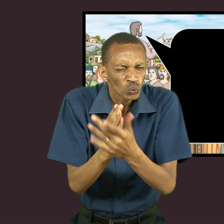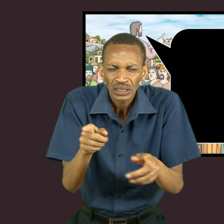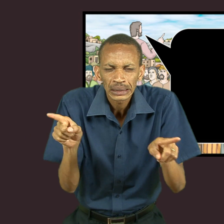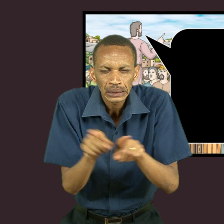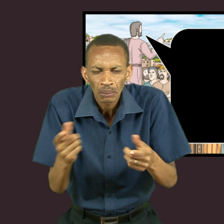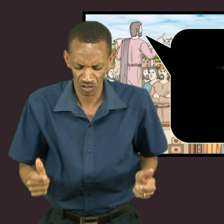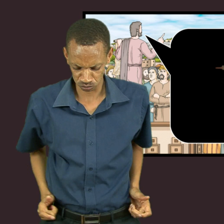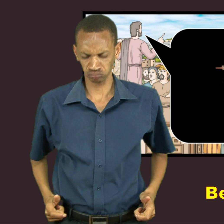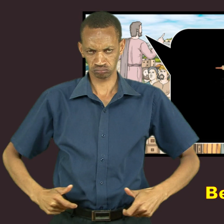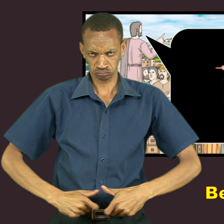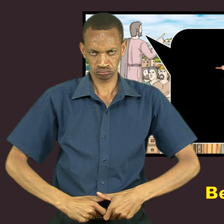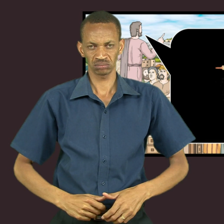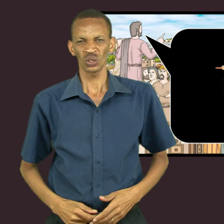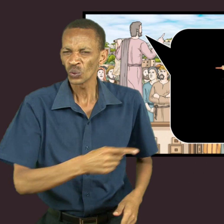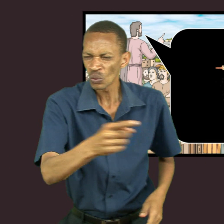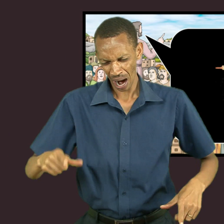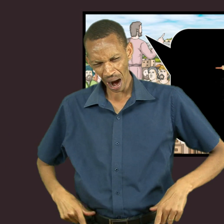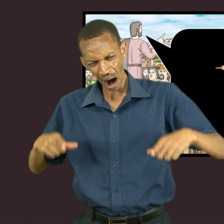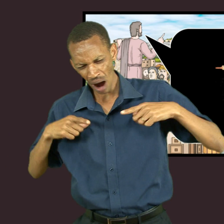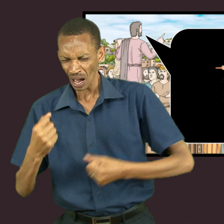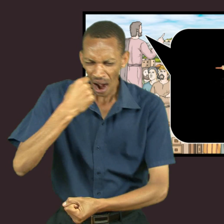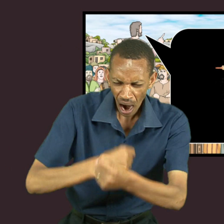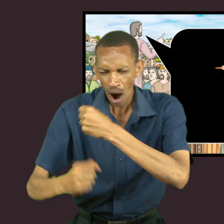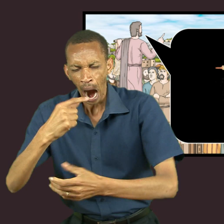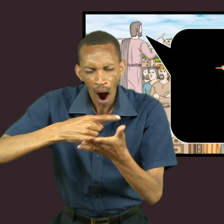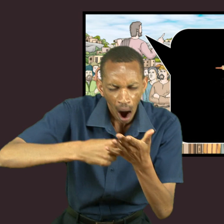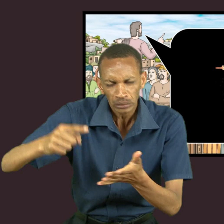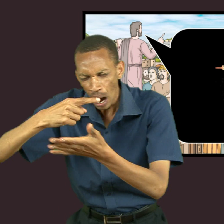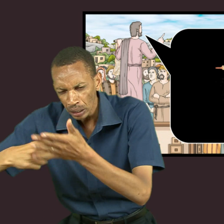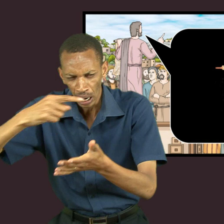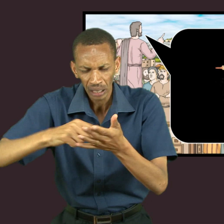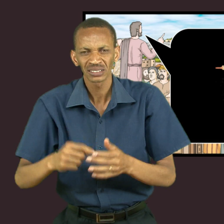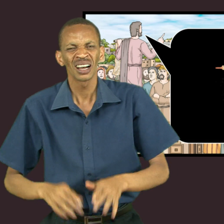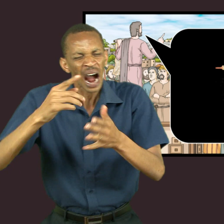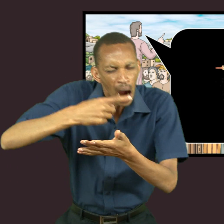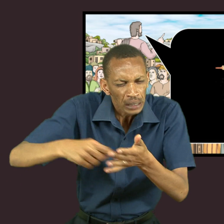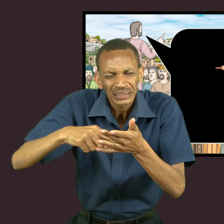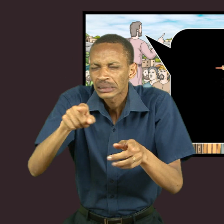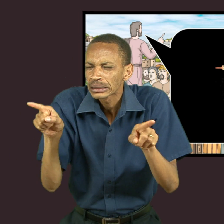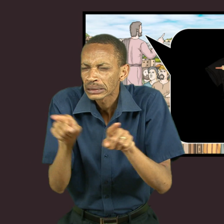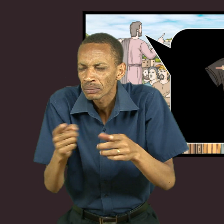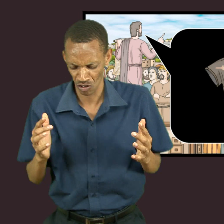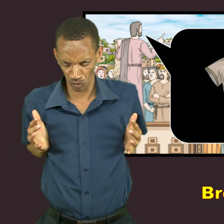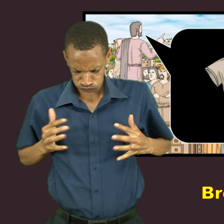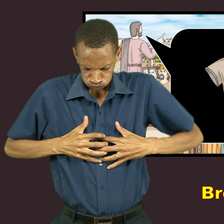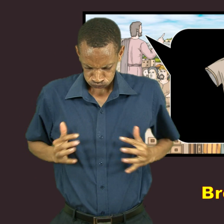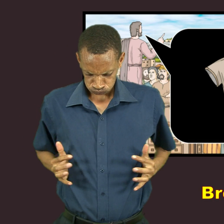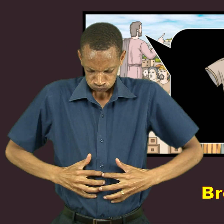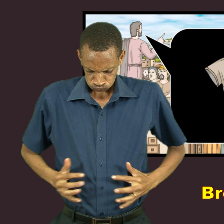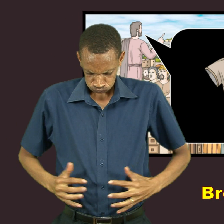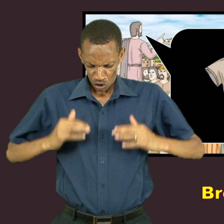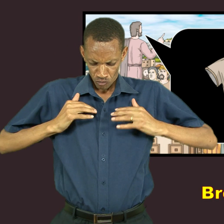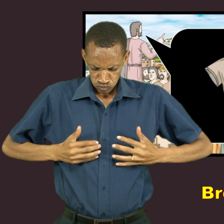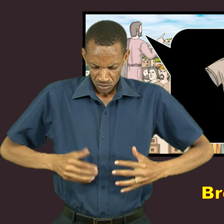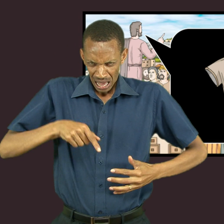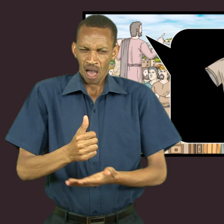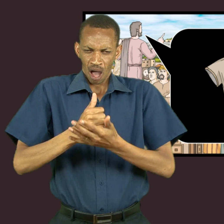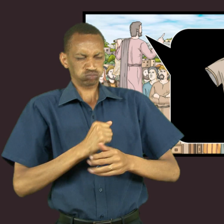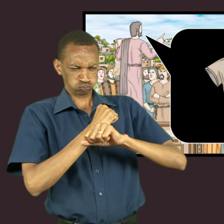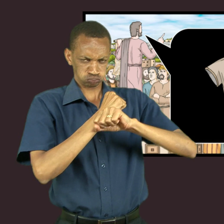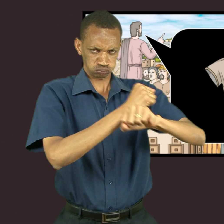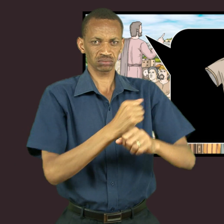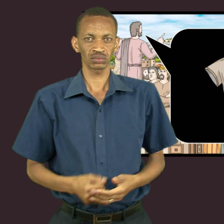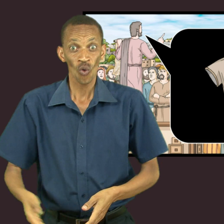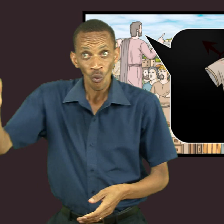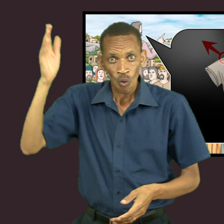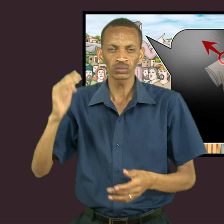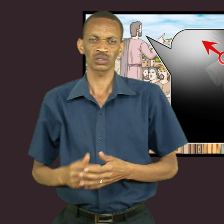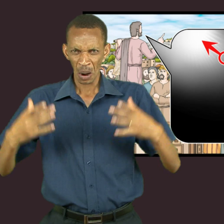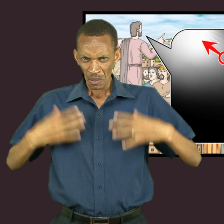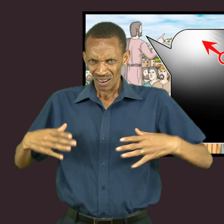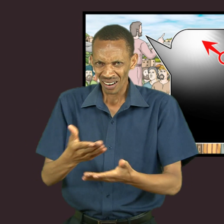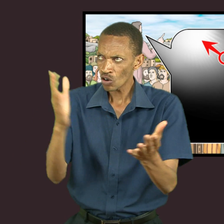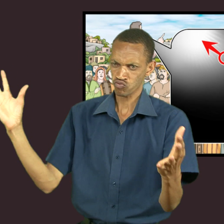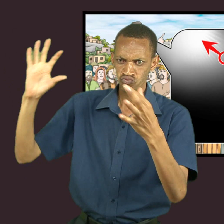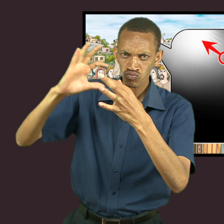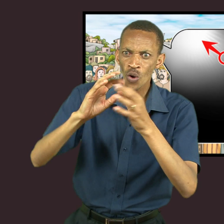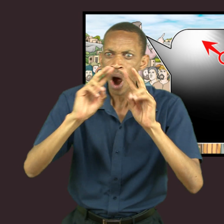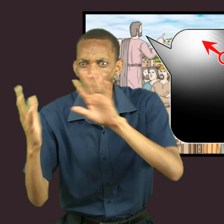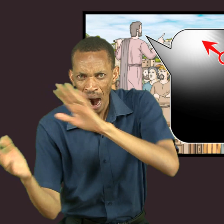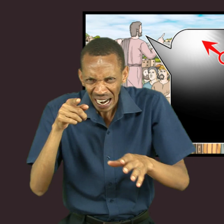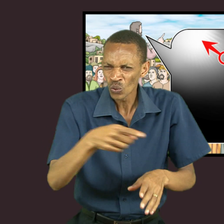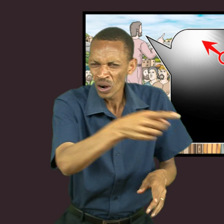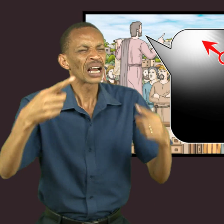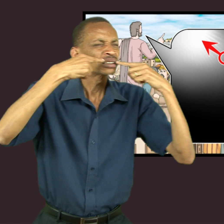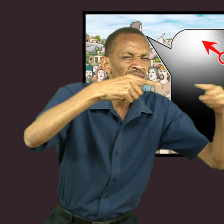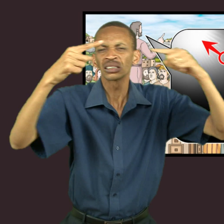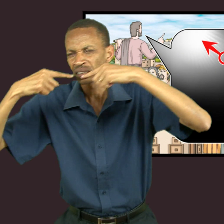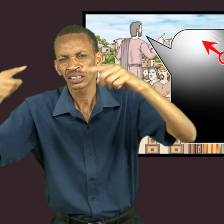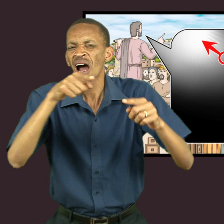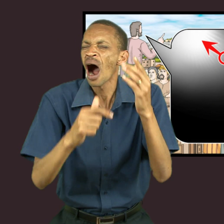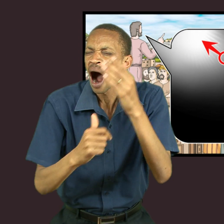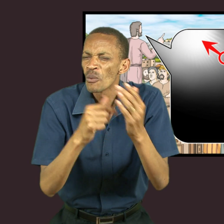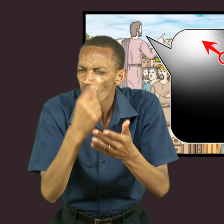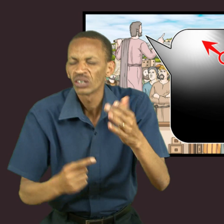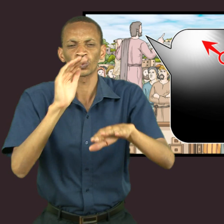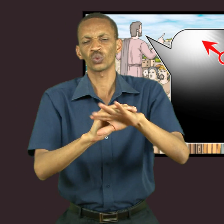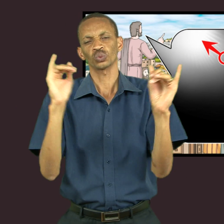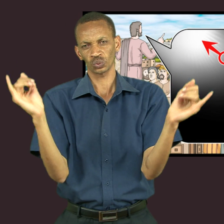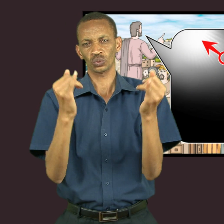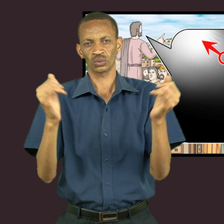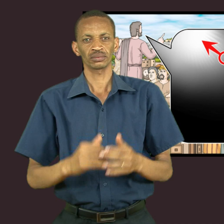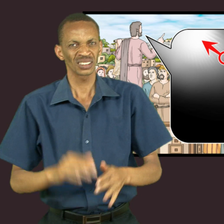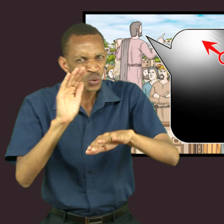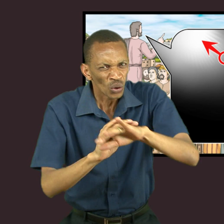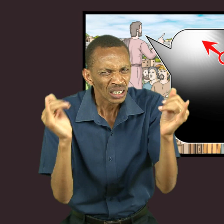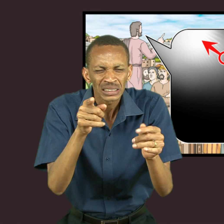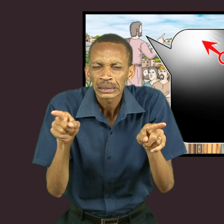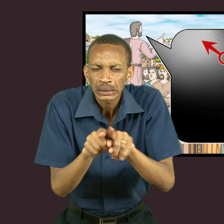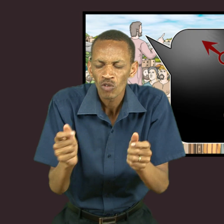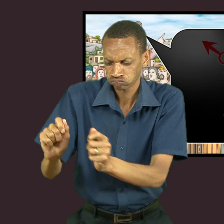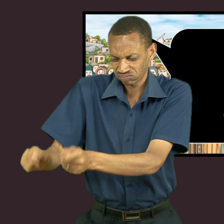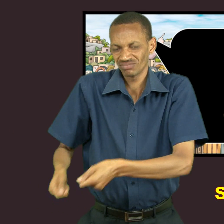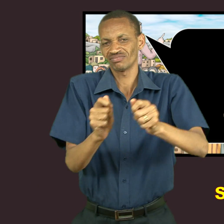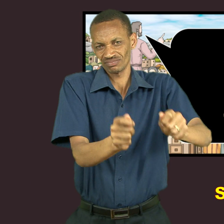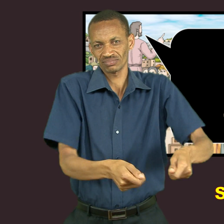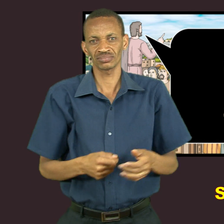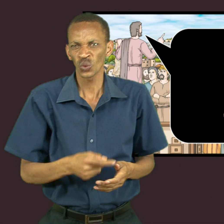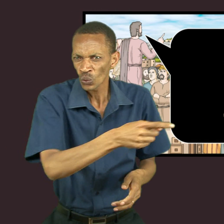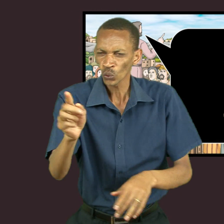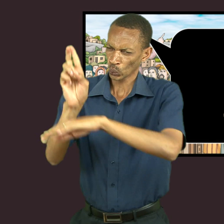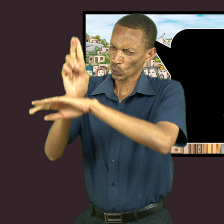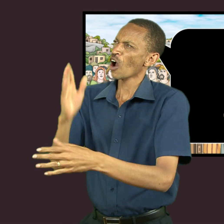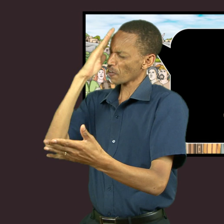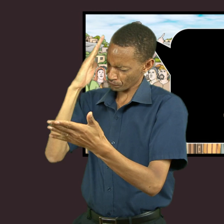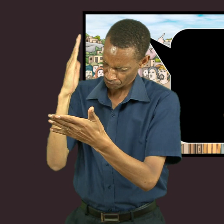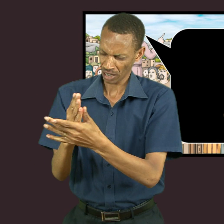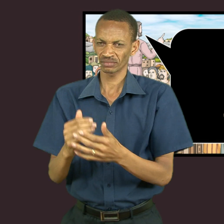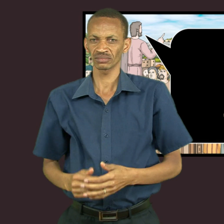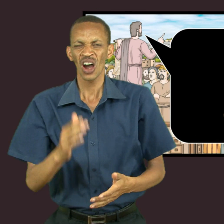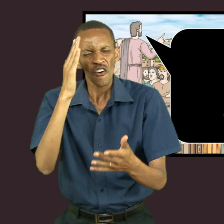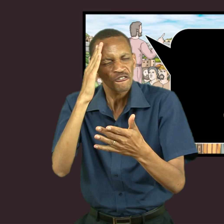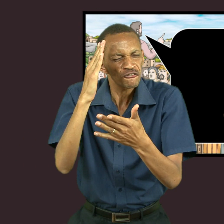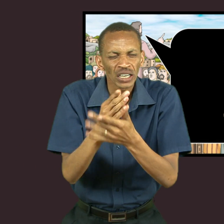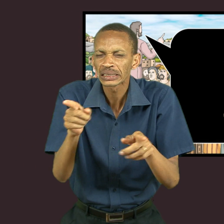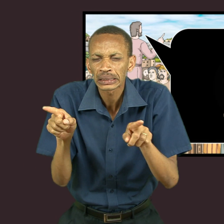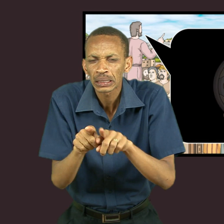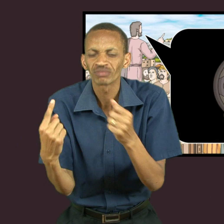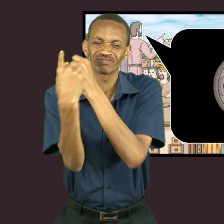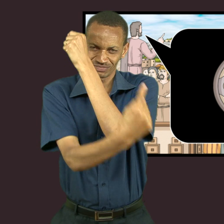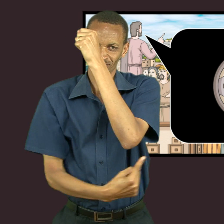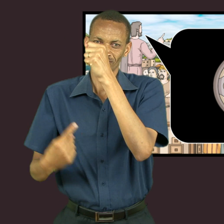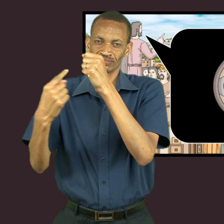Stand firm then, with the belt of truth buckled around your waist, with the breastplate of righteousness arrayed, and with your feet fitted with the readiness of the gospel of peace.